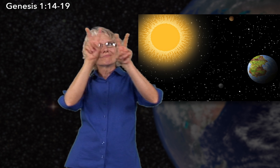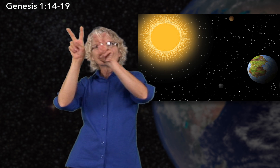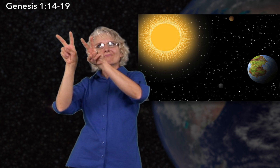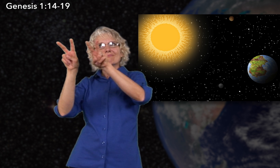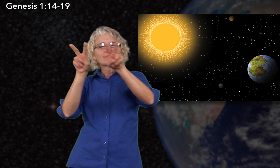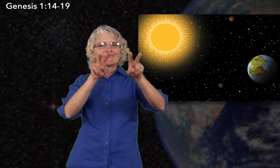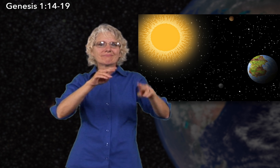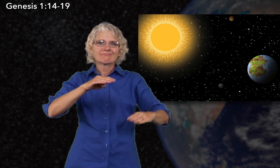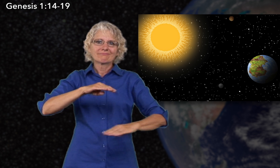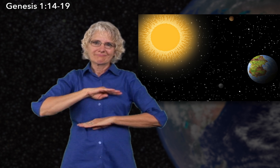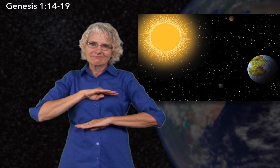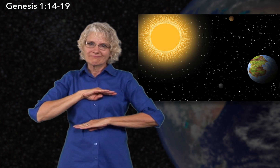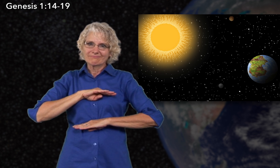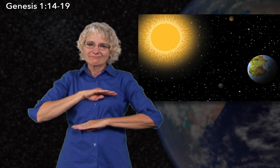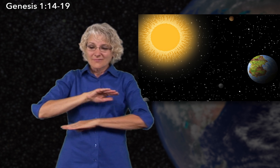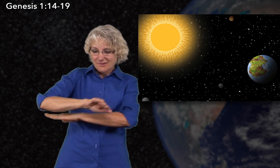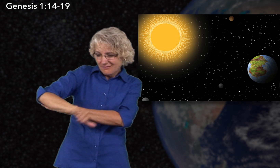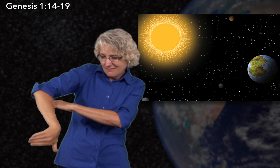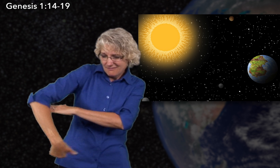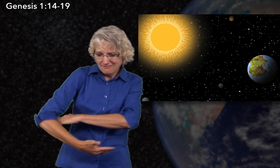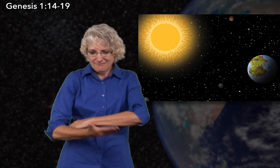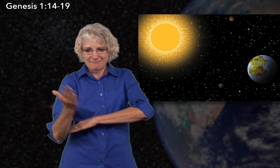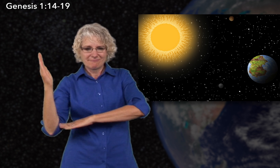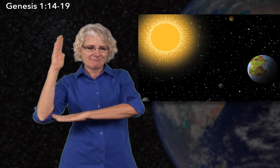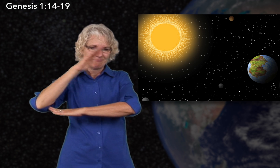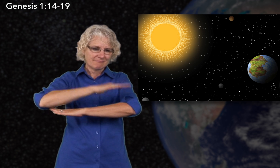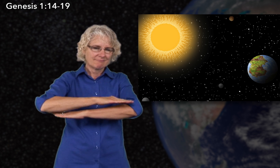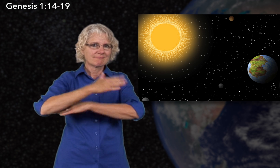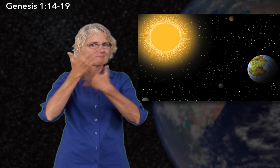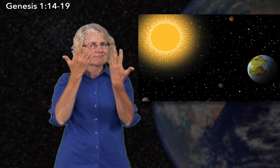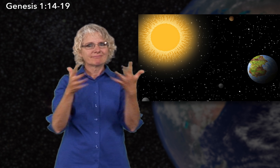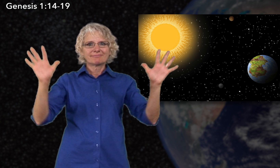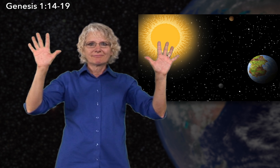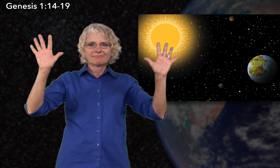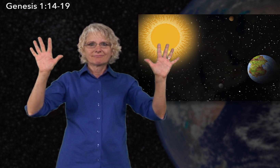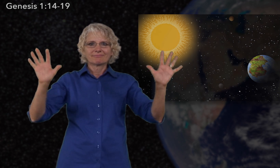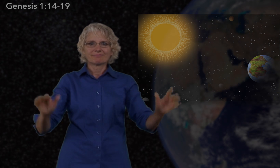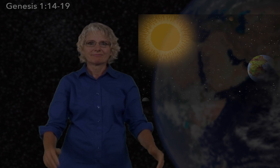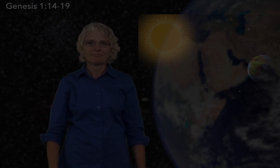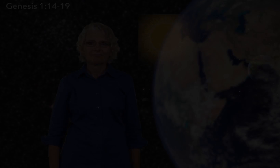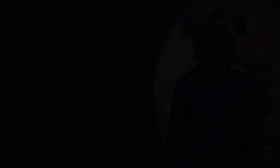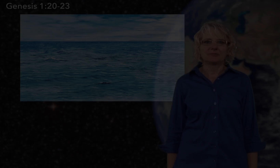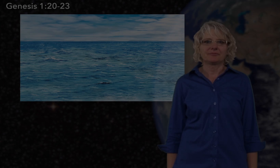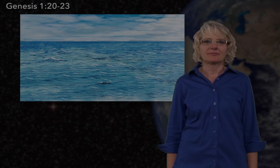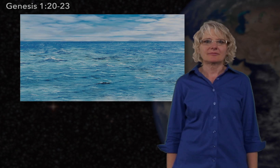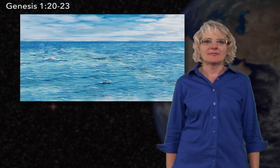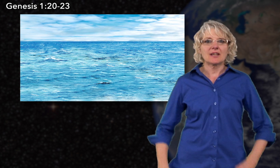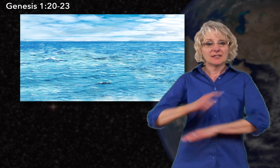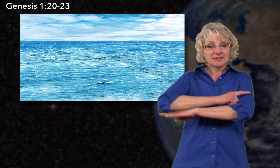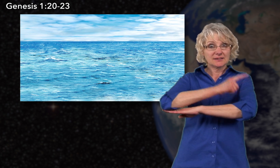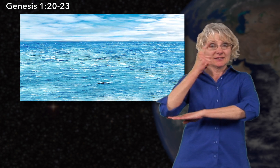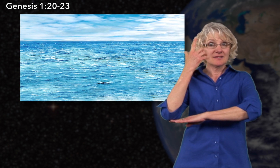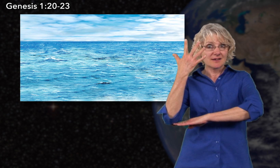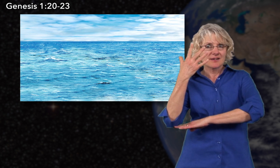And there was evening, and there was morning—the fourth day.